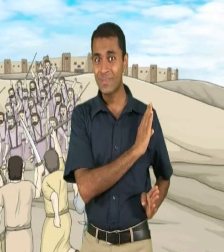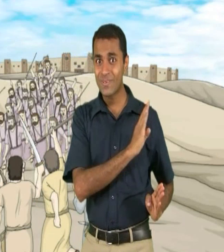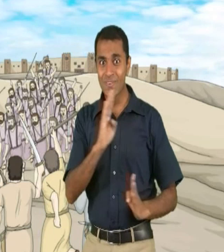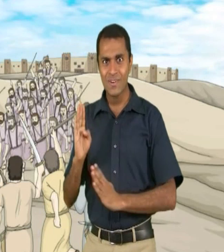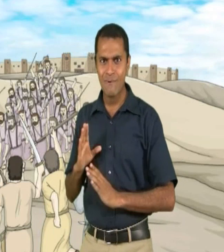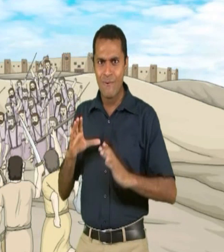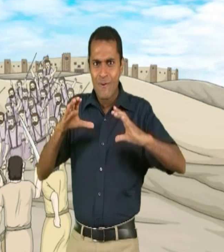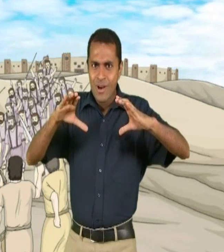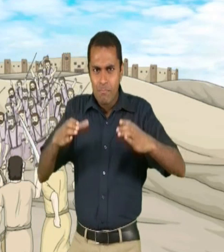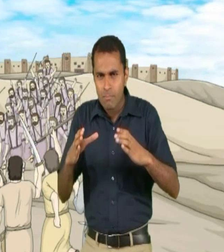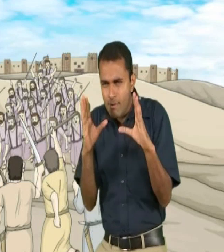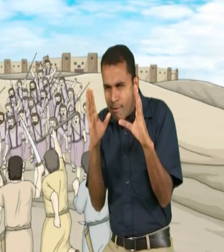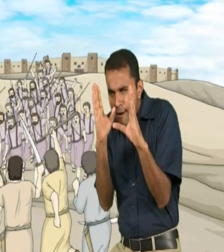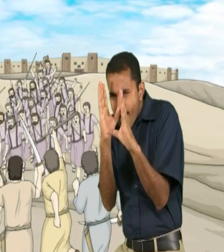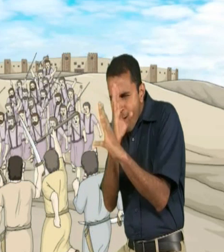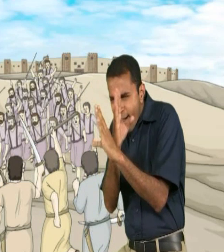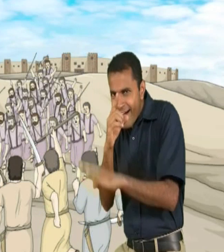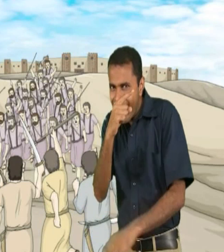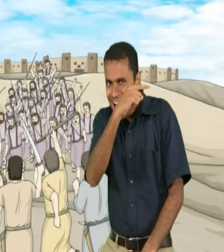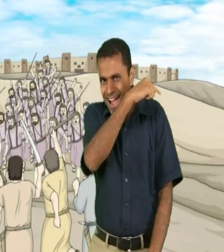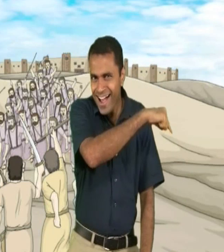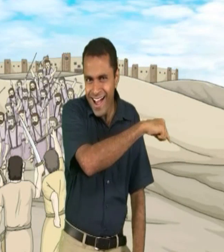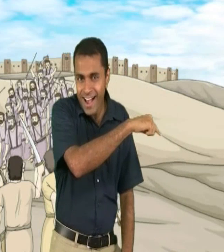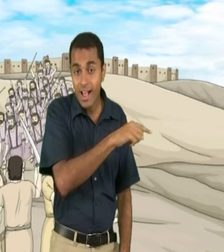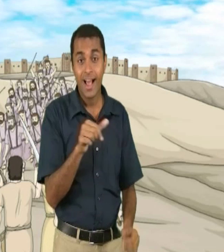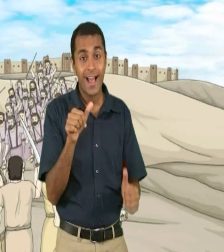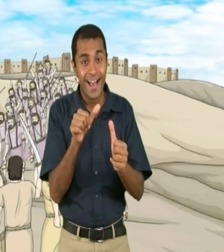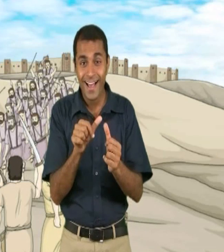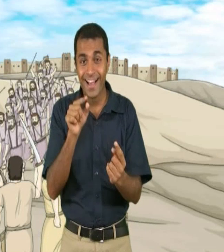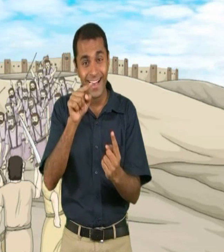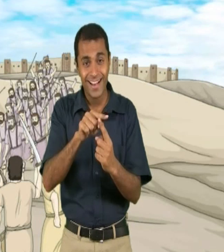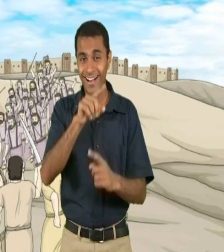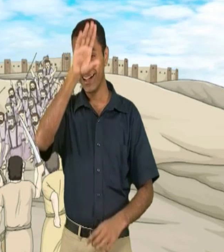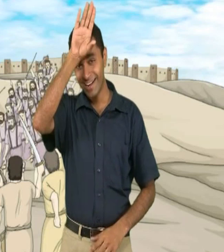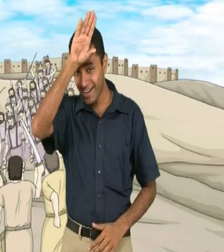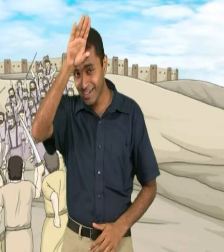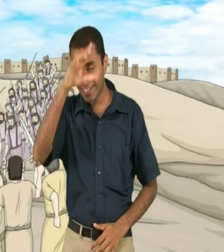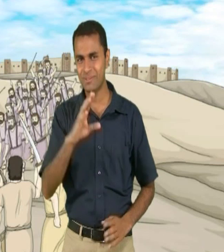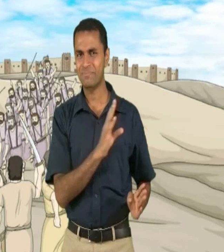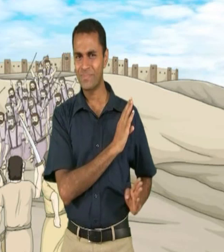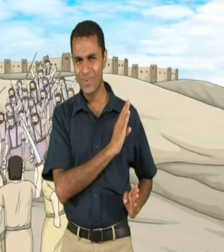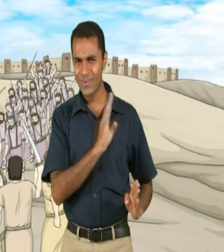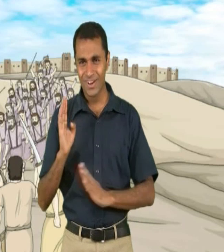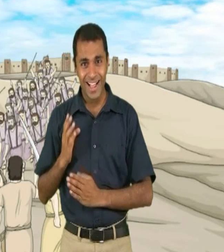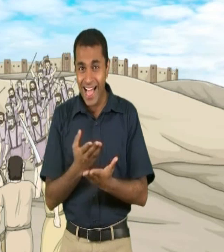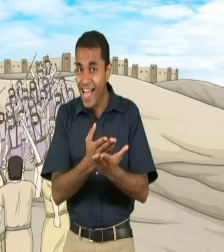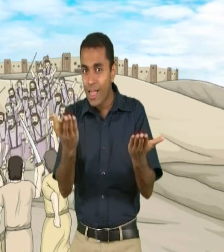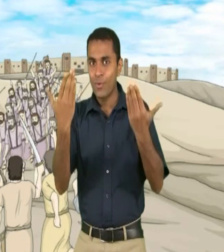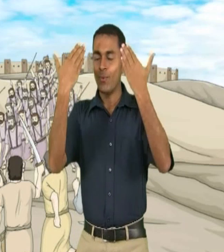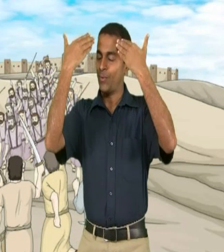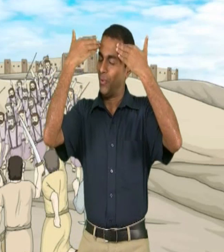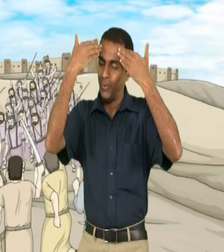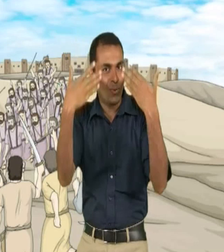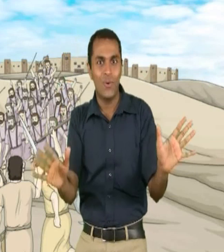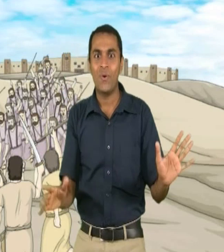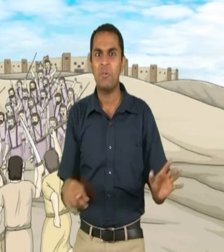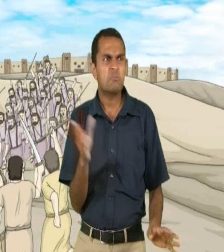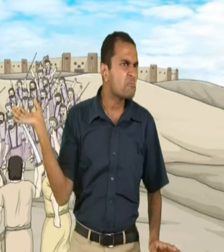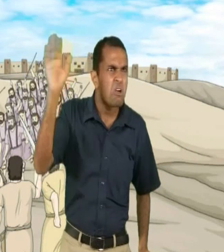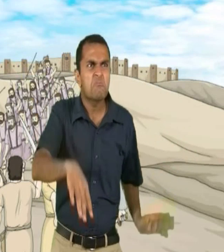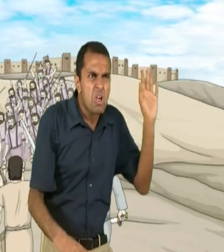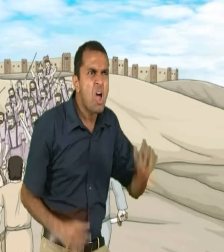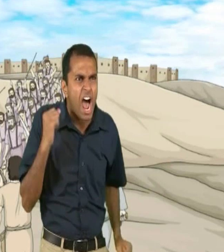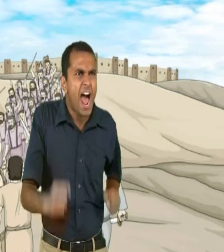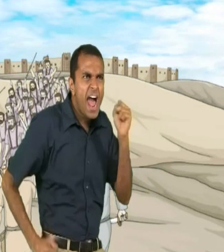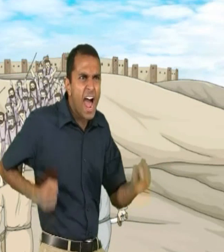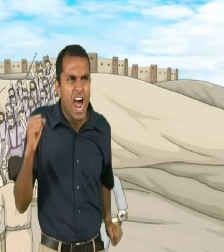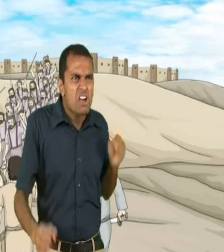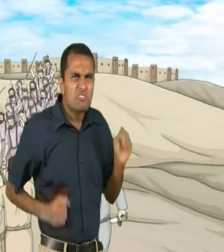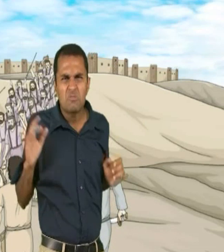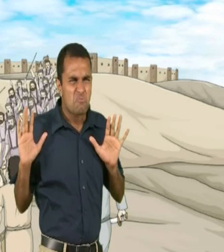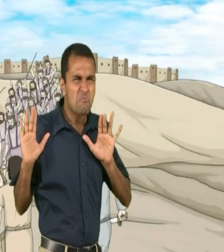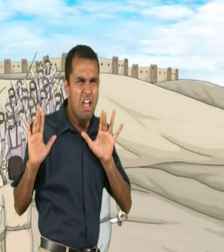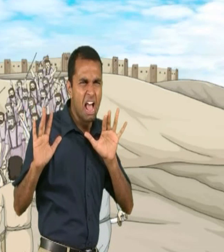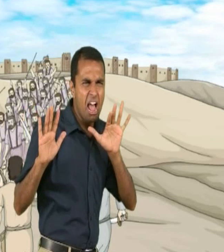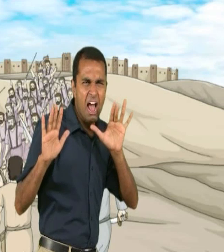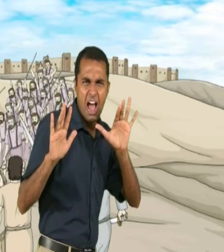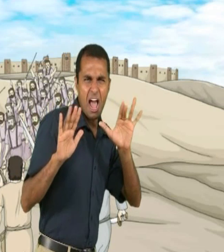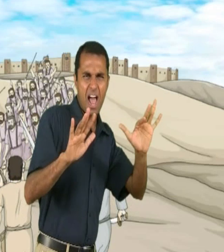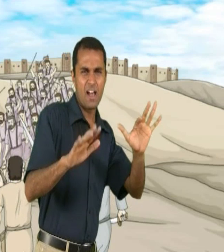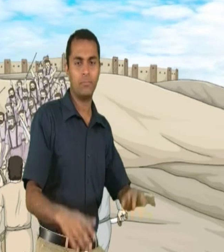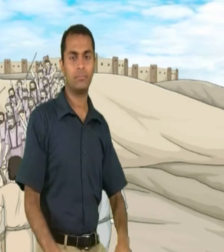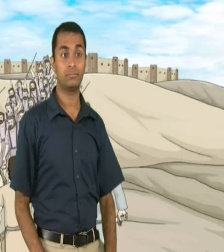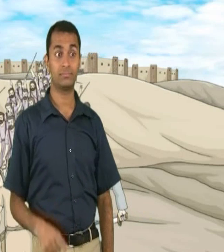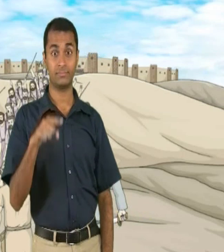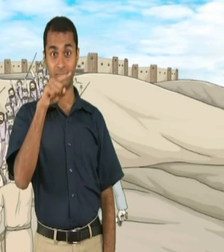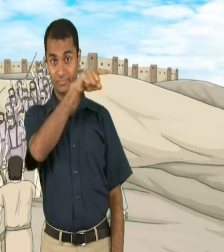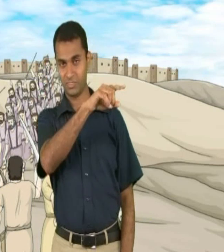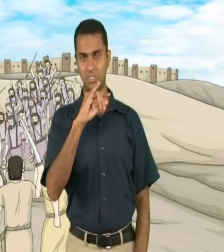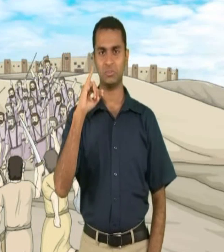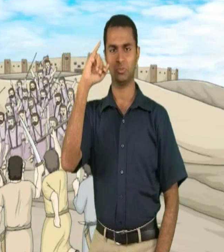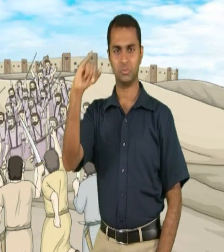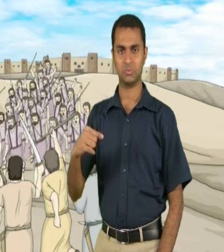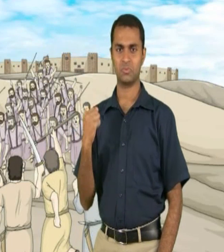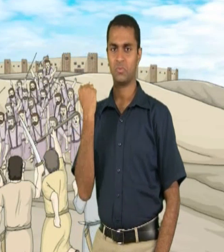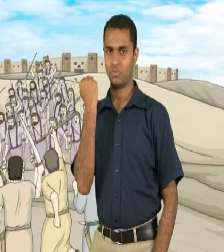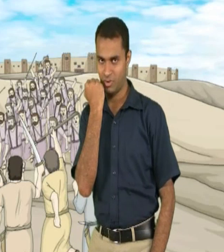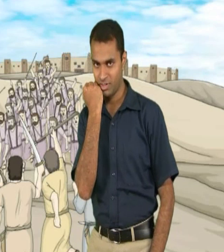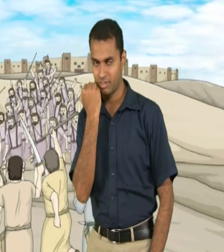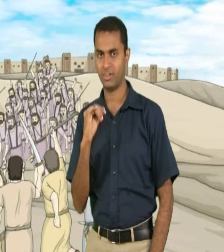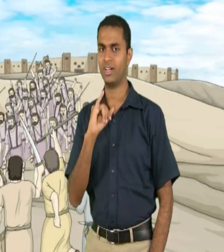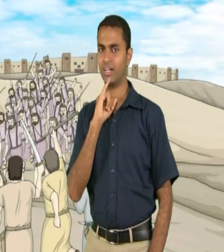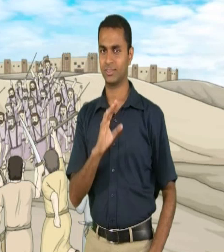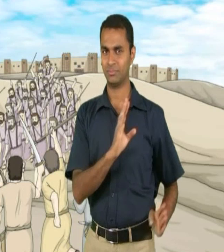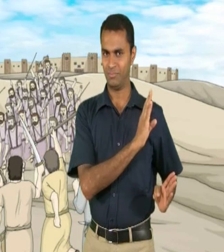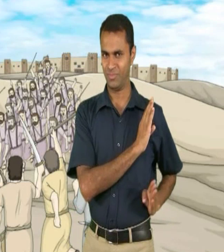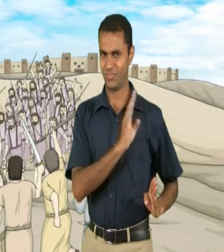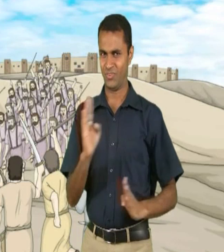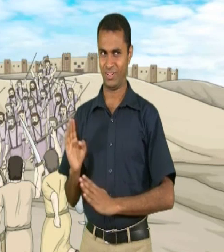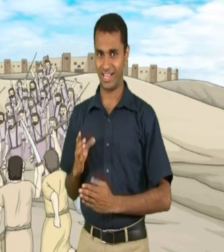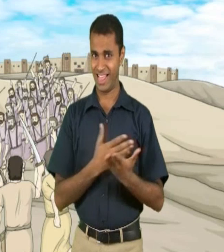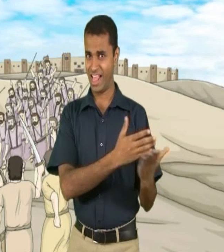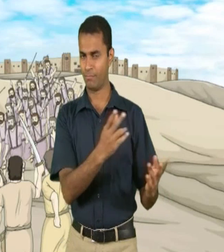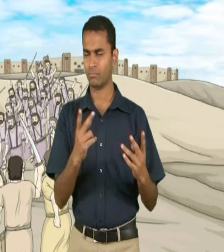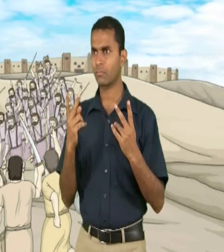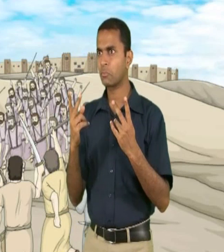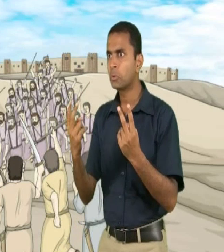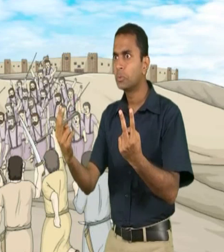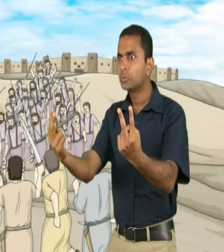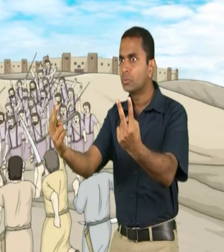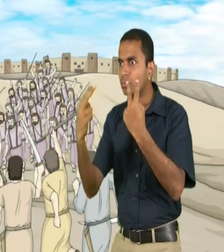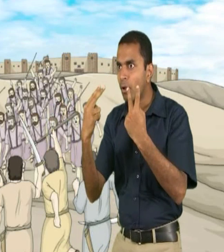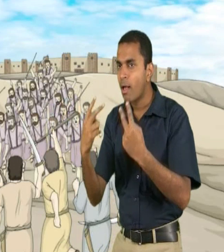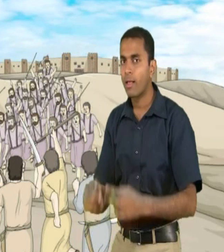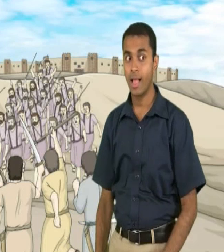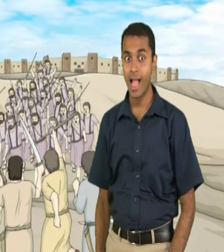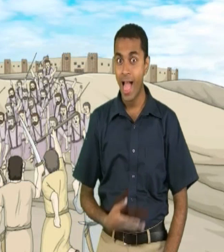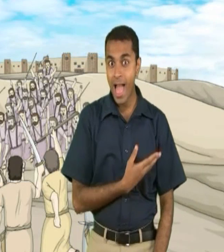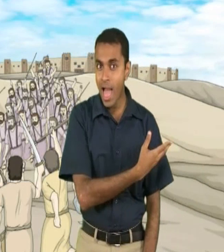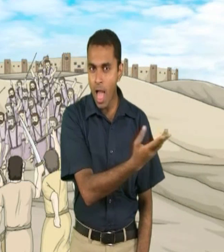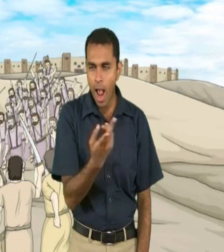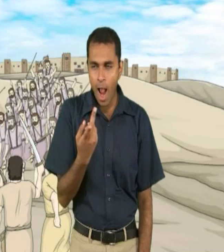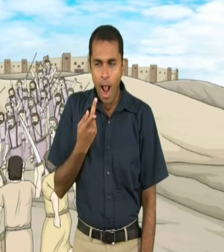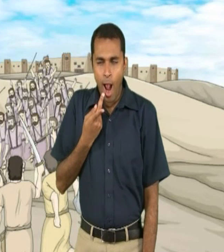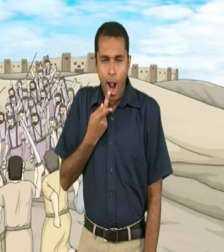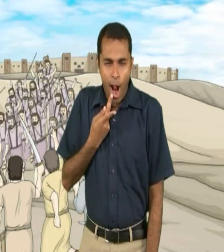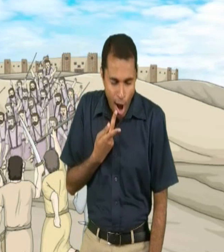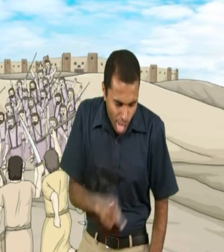But he did not know that an ambush had been set up against him behind the city.